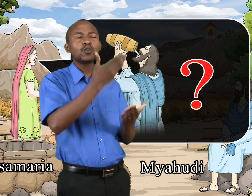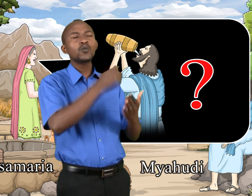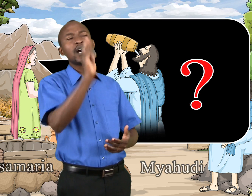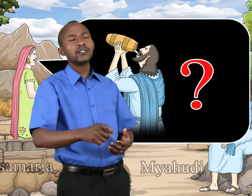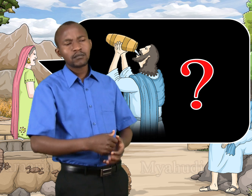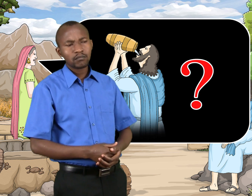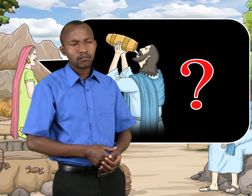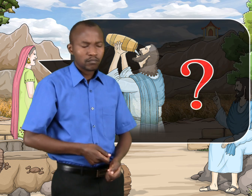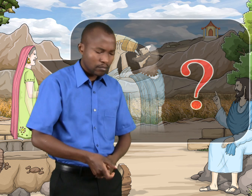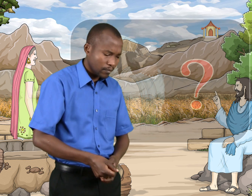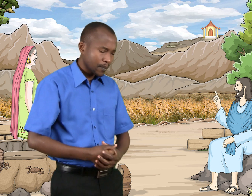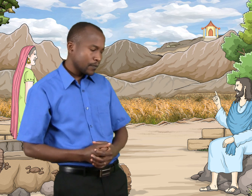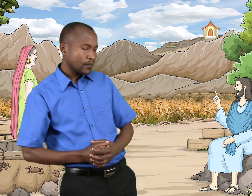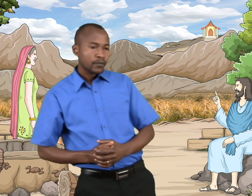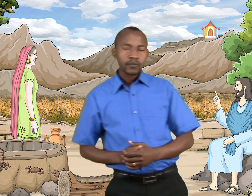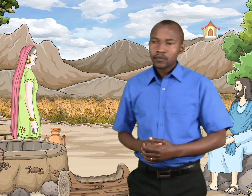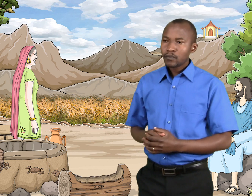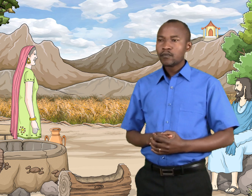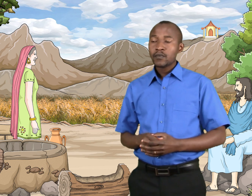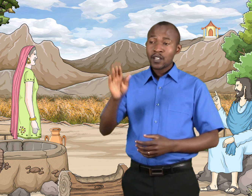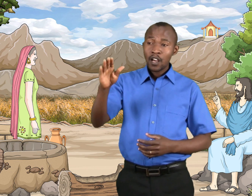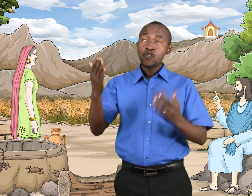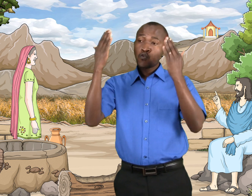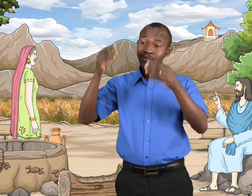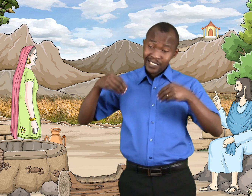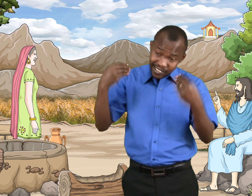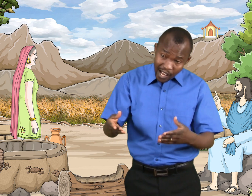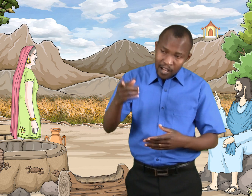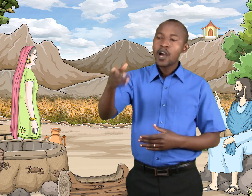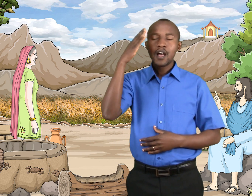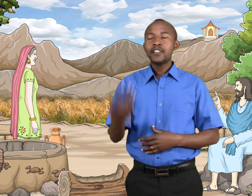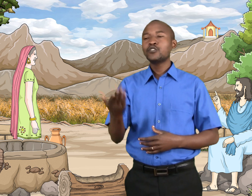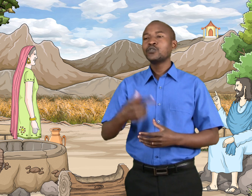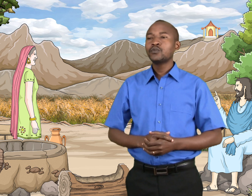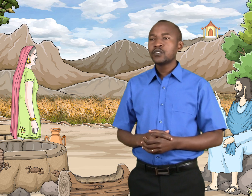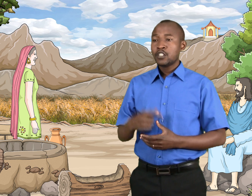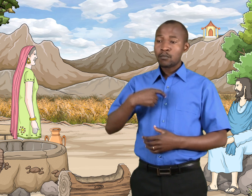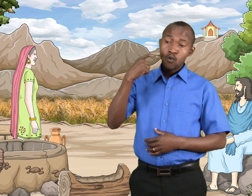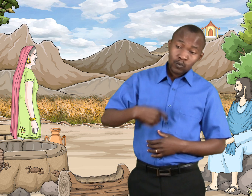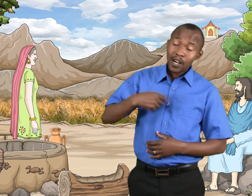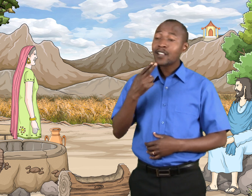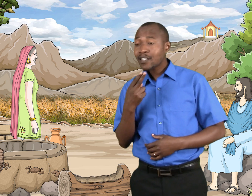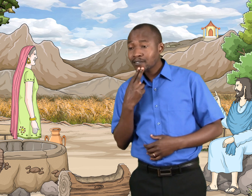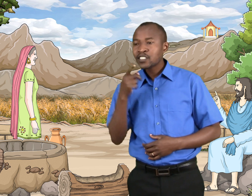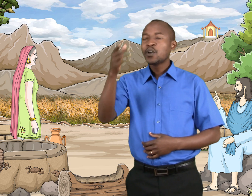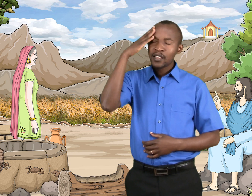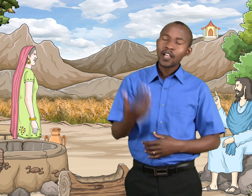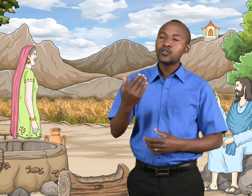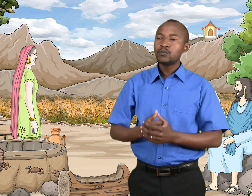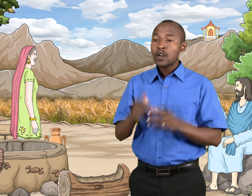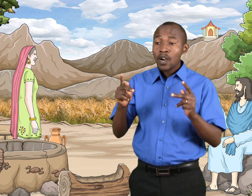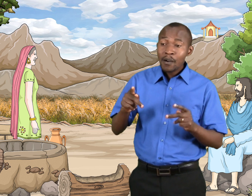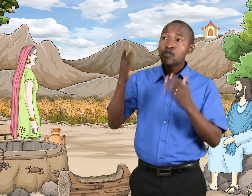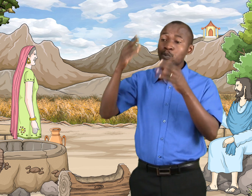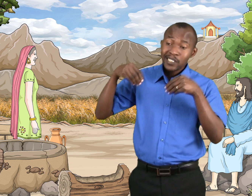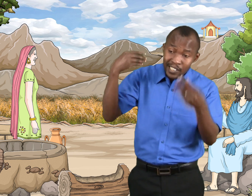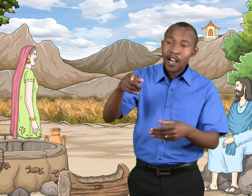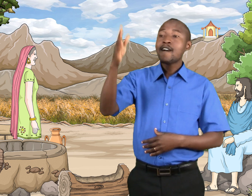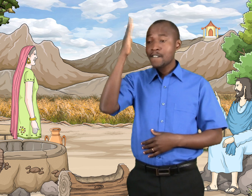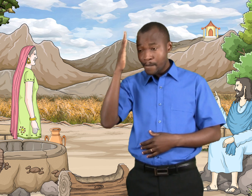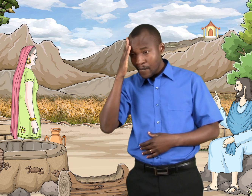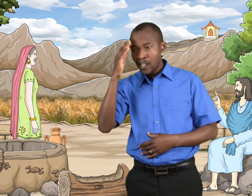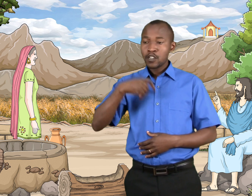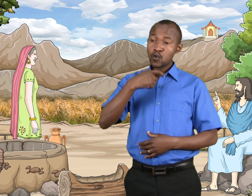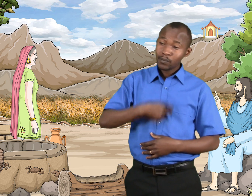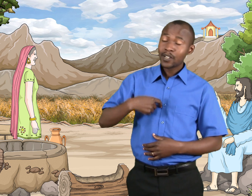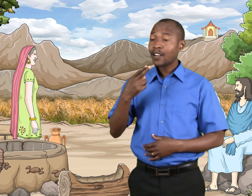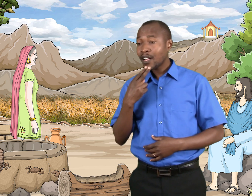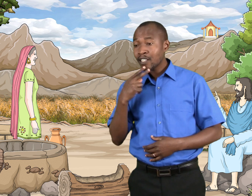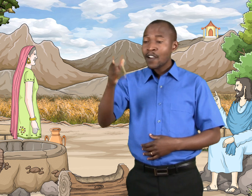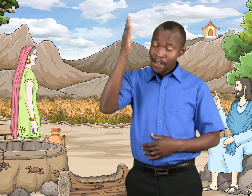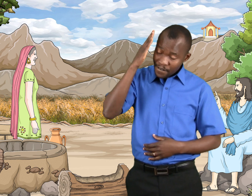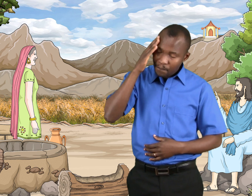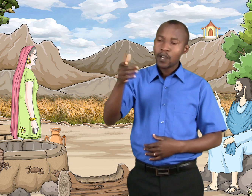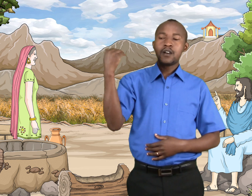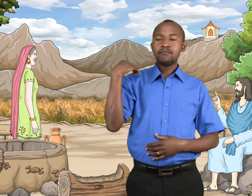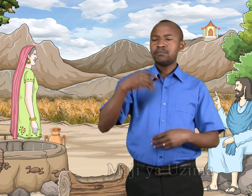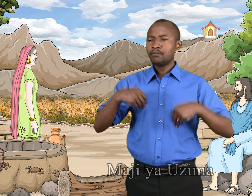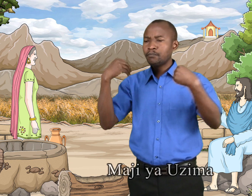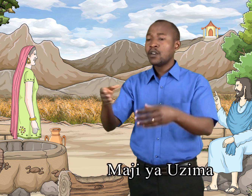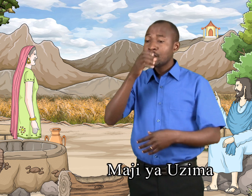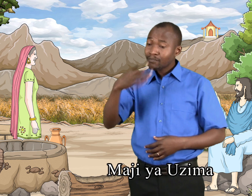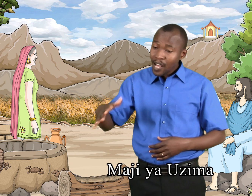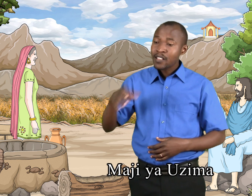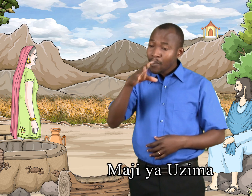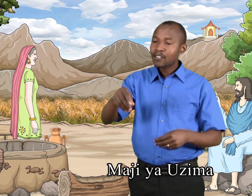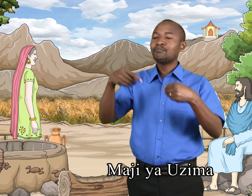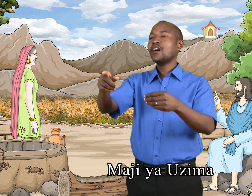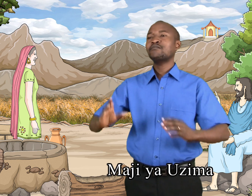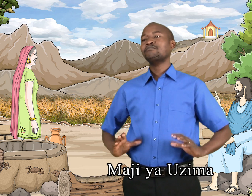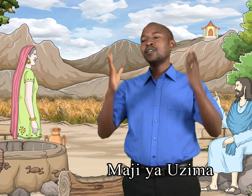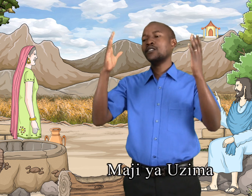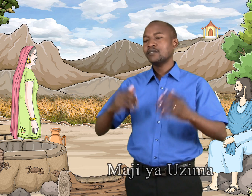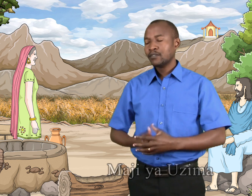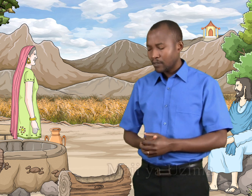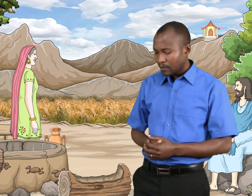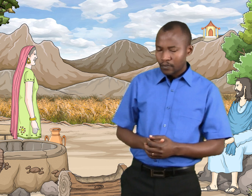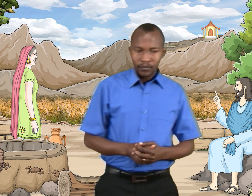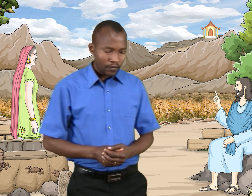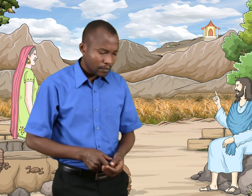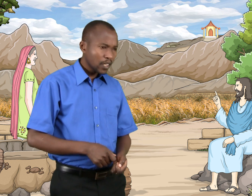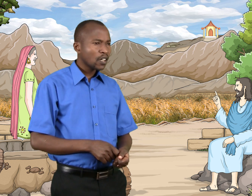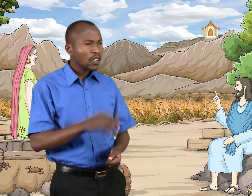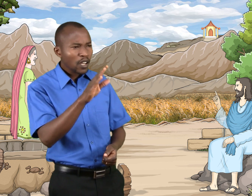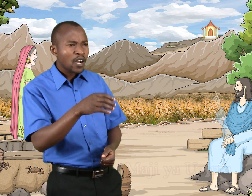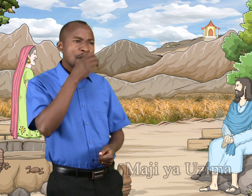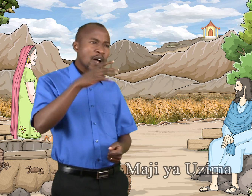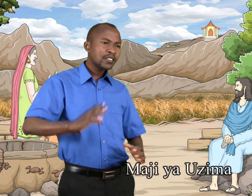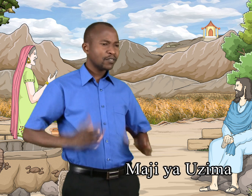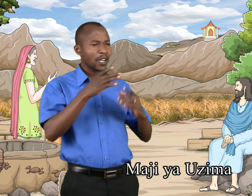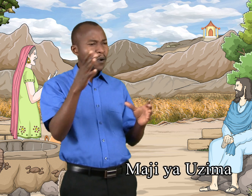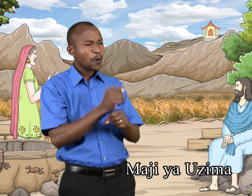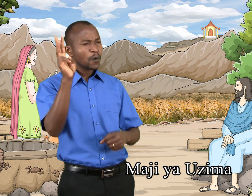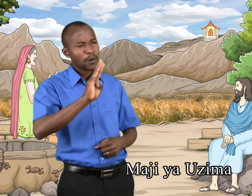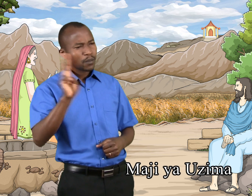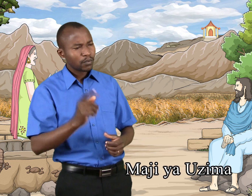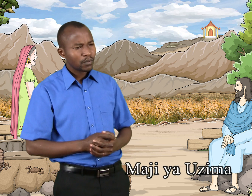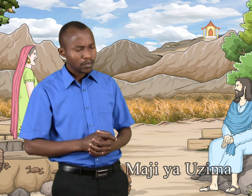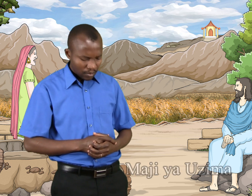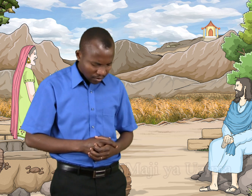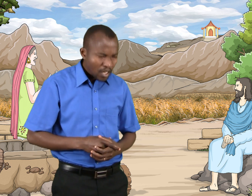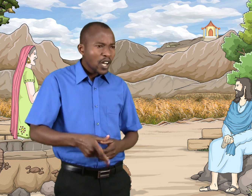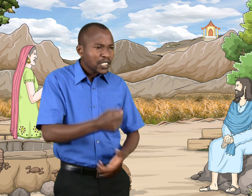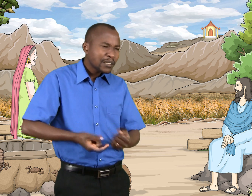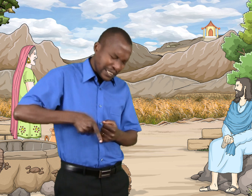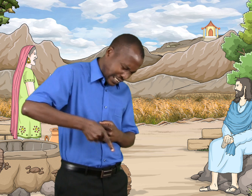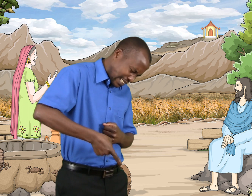(For Jews do not associate with Samaritans.) Jesus answered, “If you knew the gift of God and who is asking you for a drink, you would have asked Him, and He would have given you living water.”